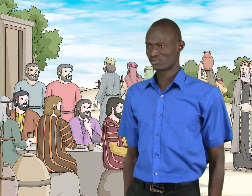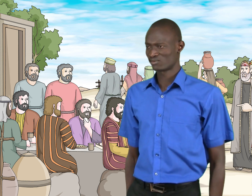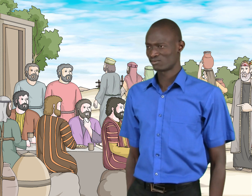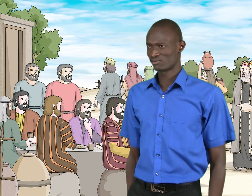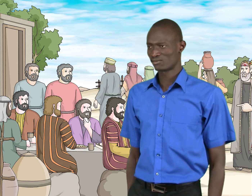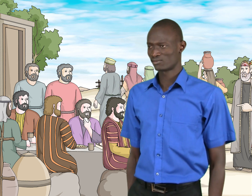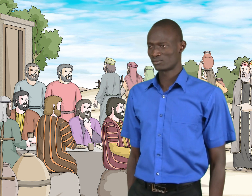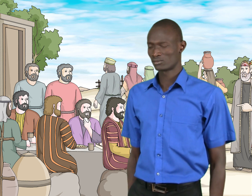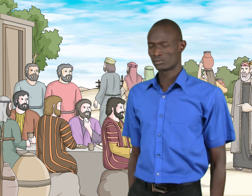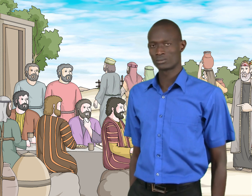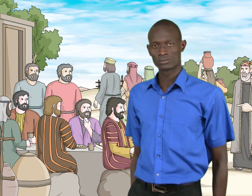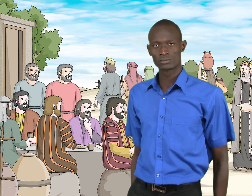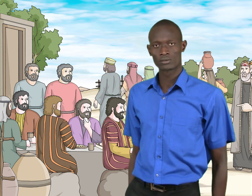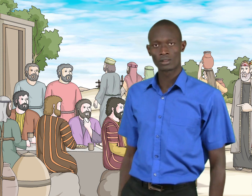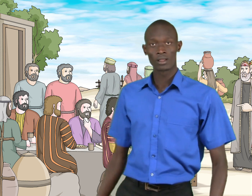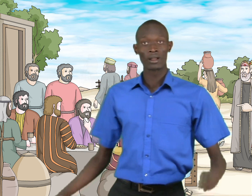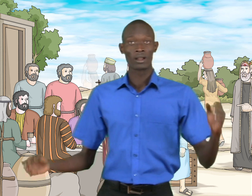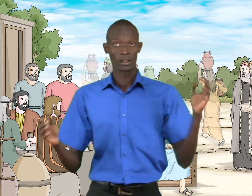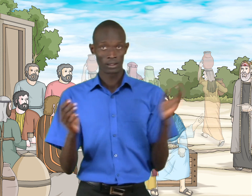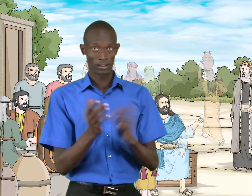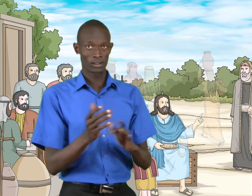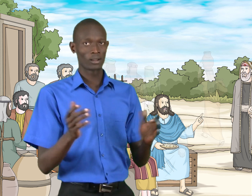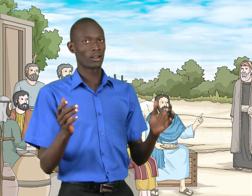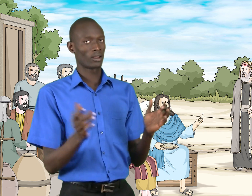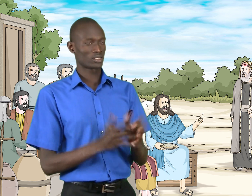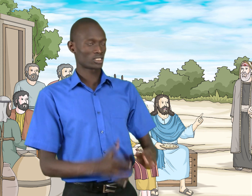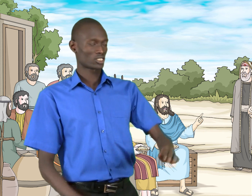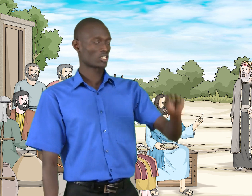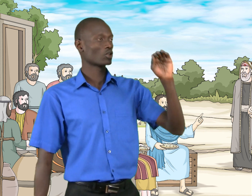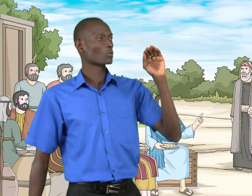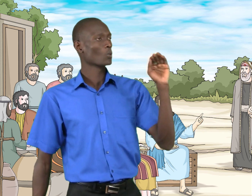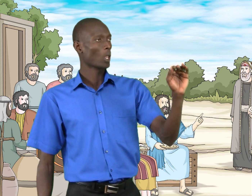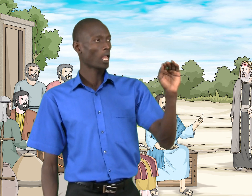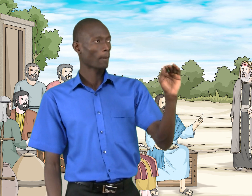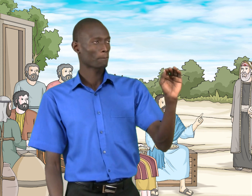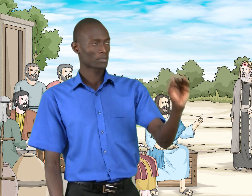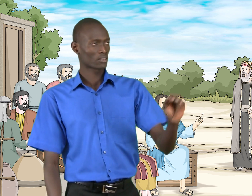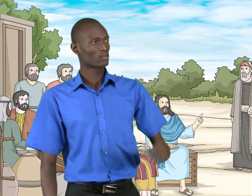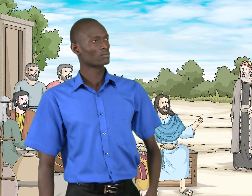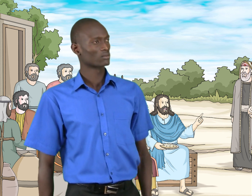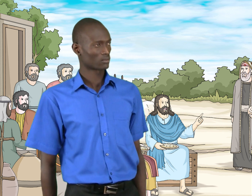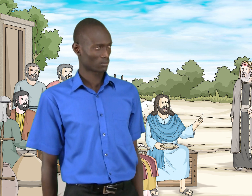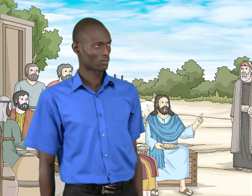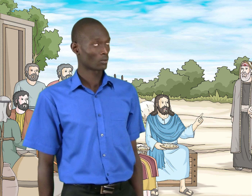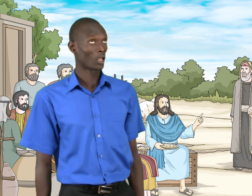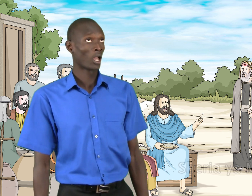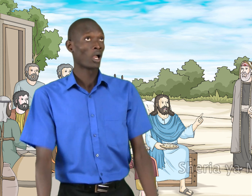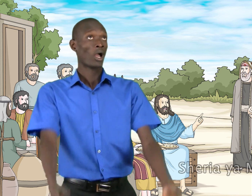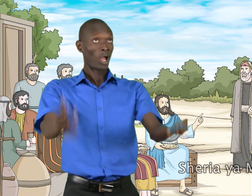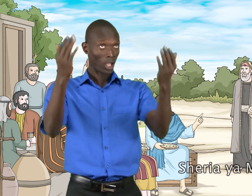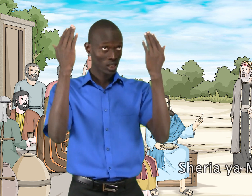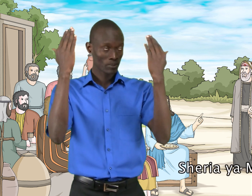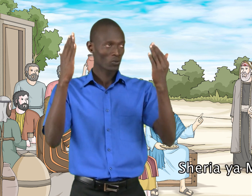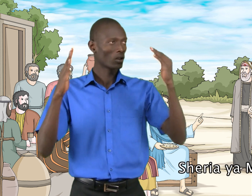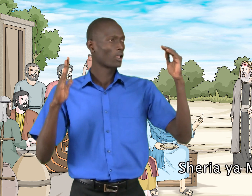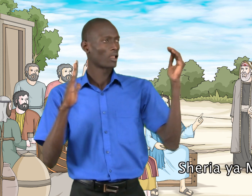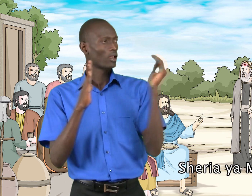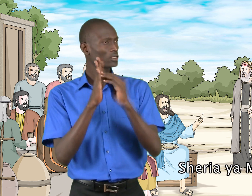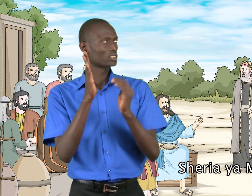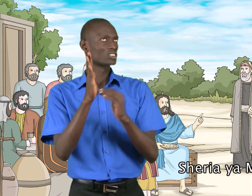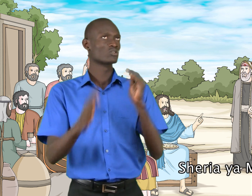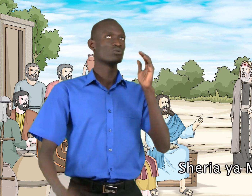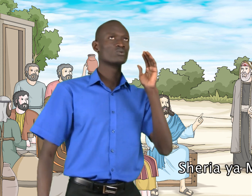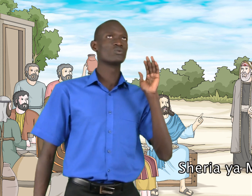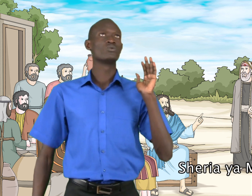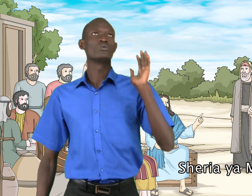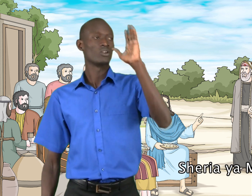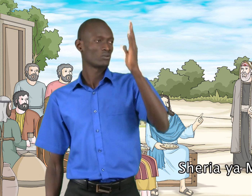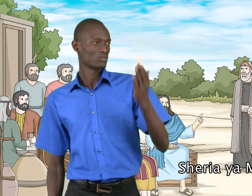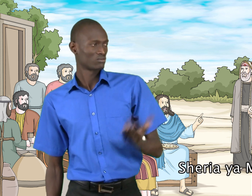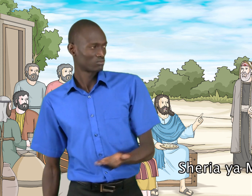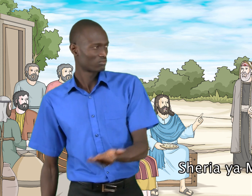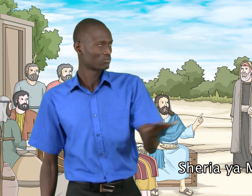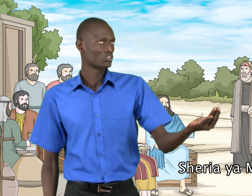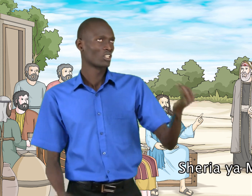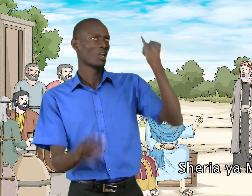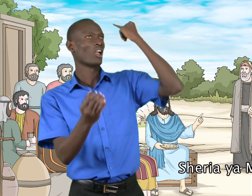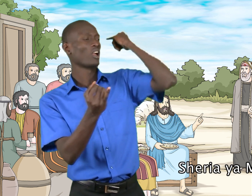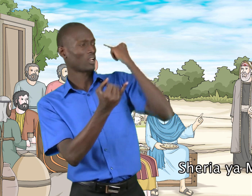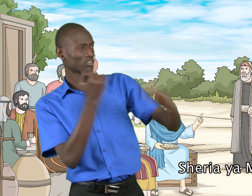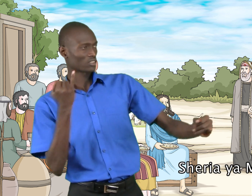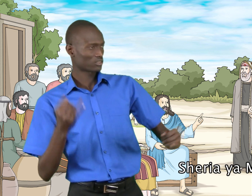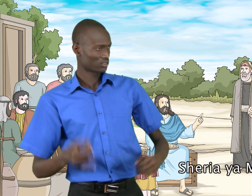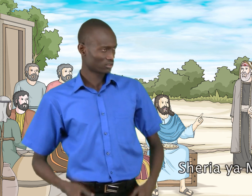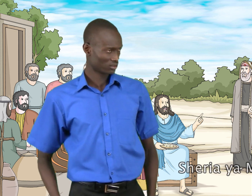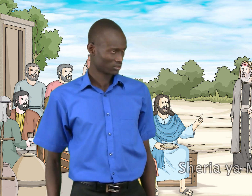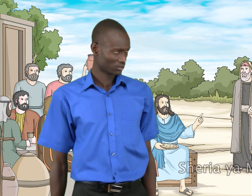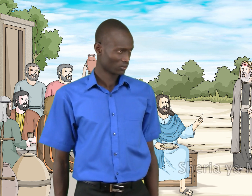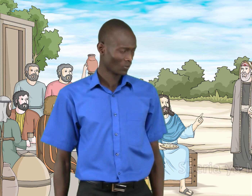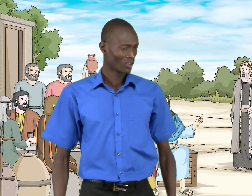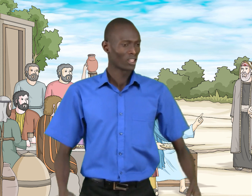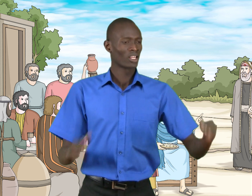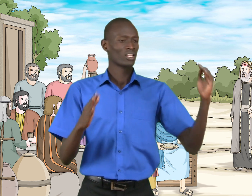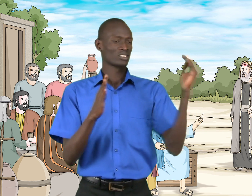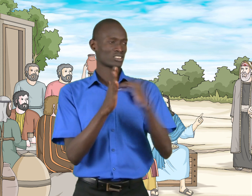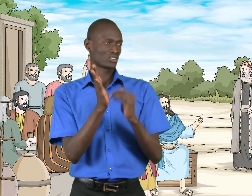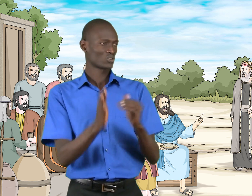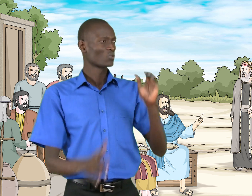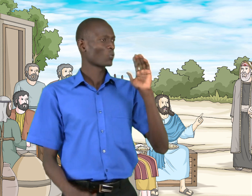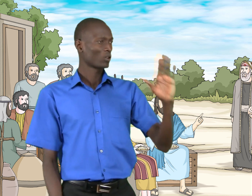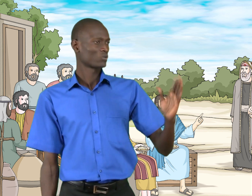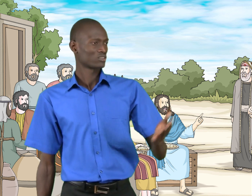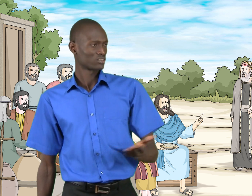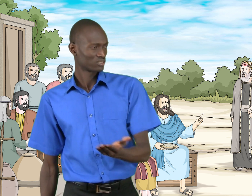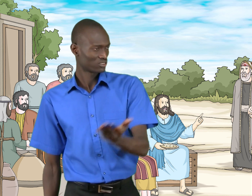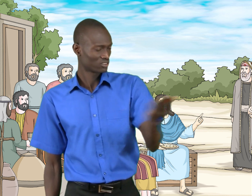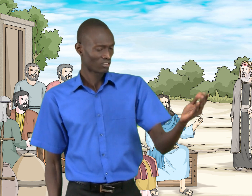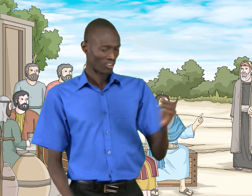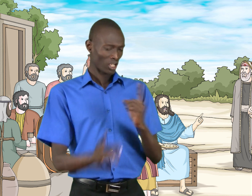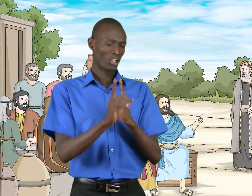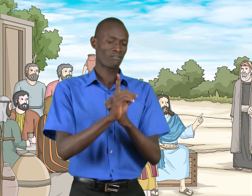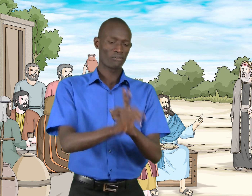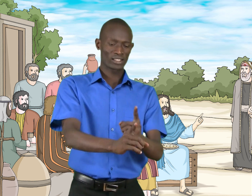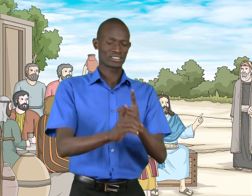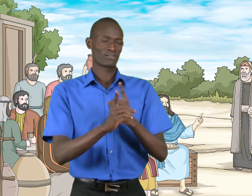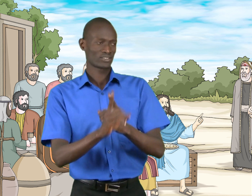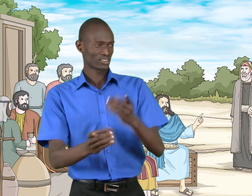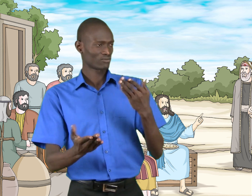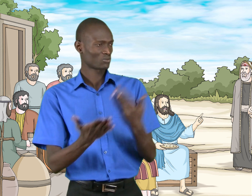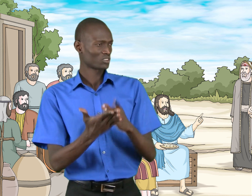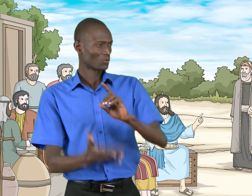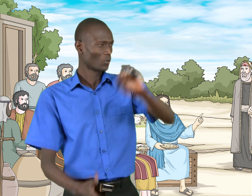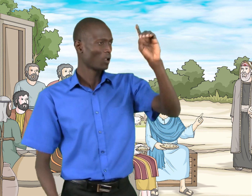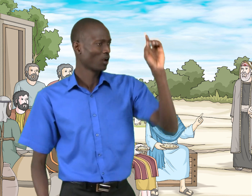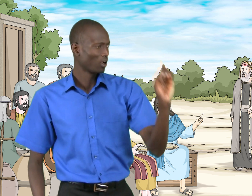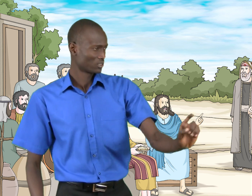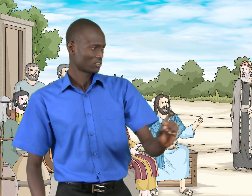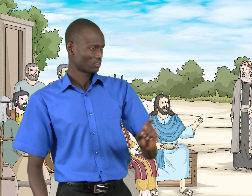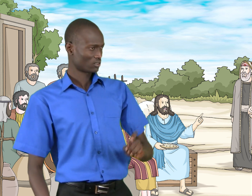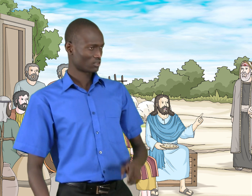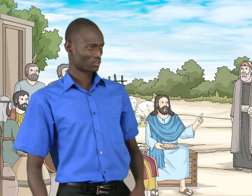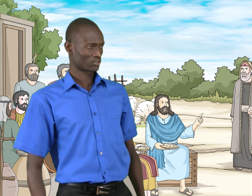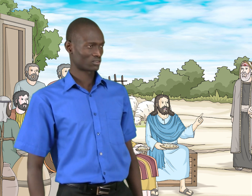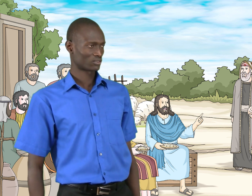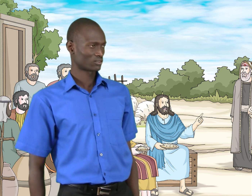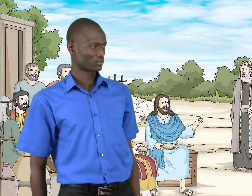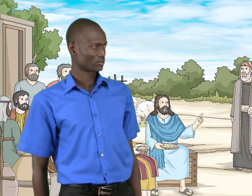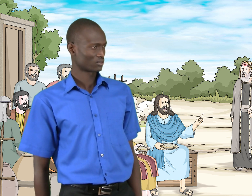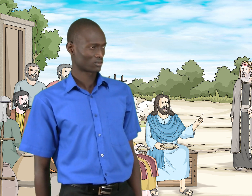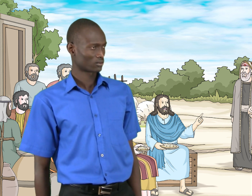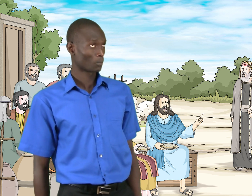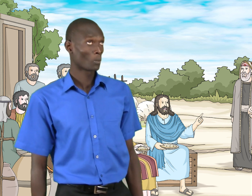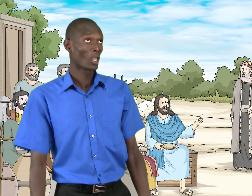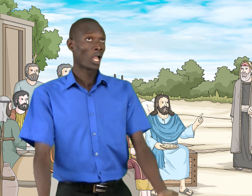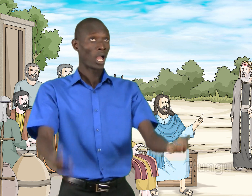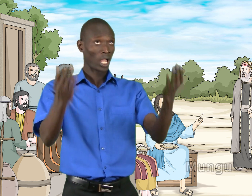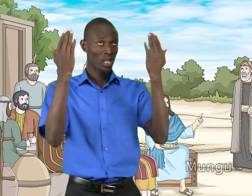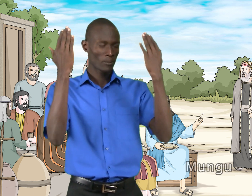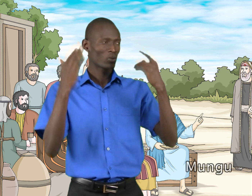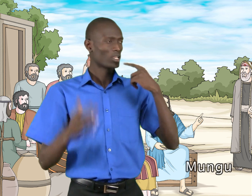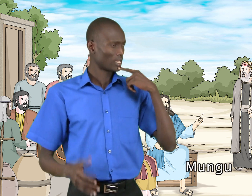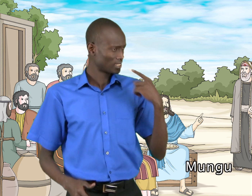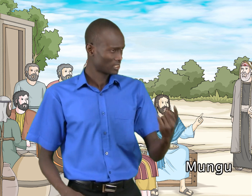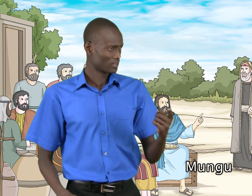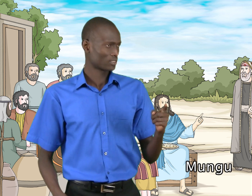Jesus replied, “And why do you break the command of God for the sake of your tradition?